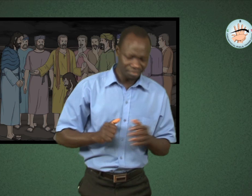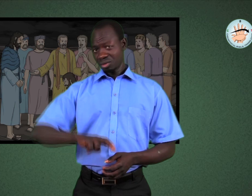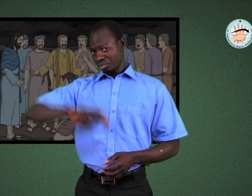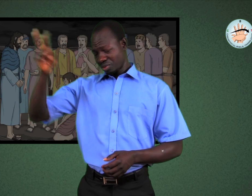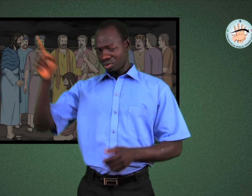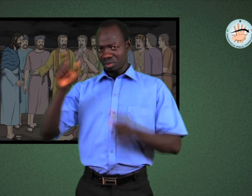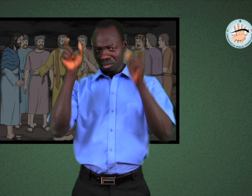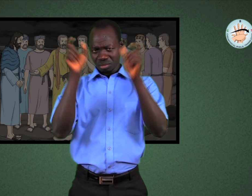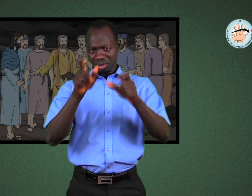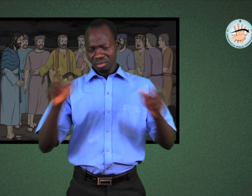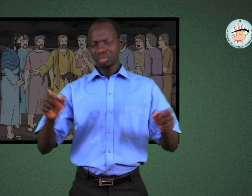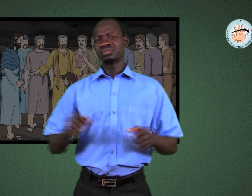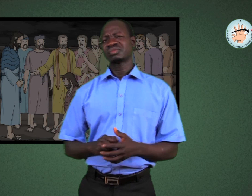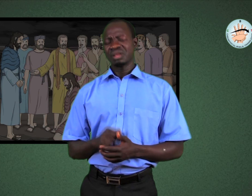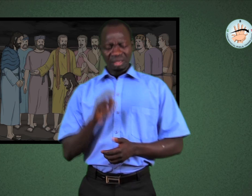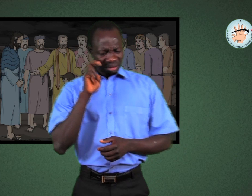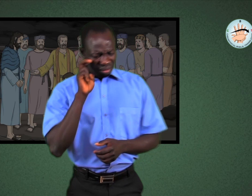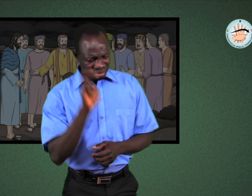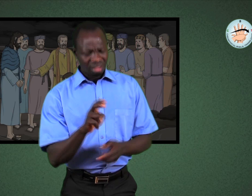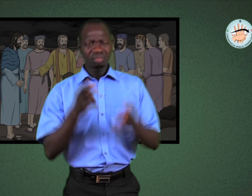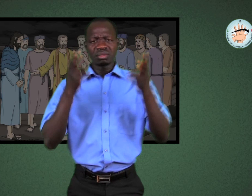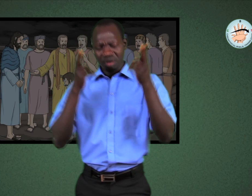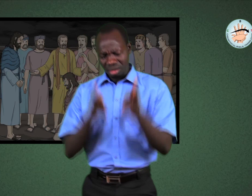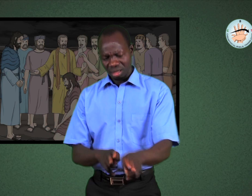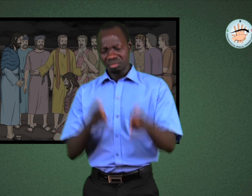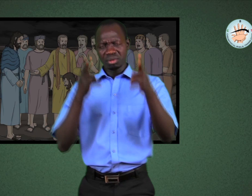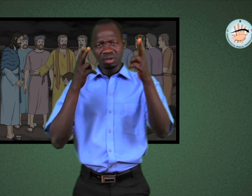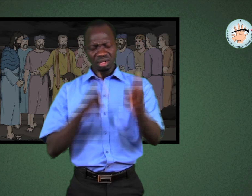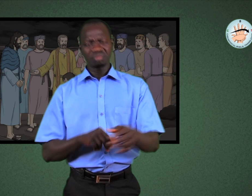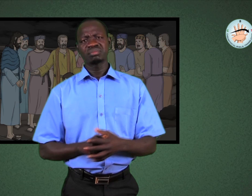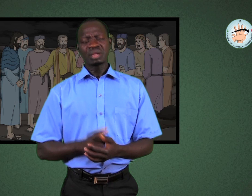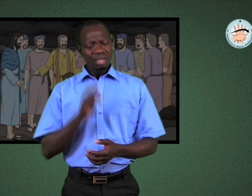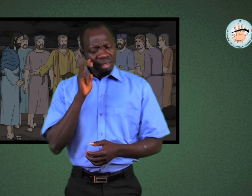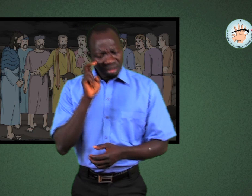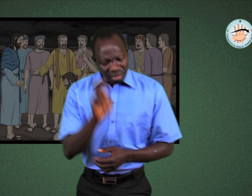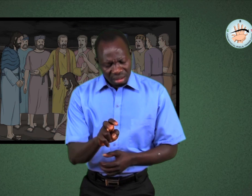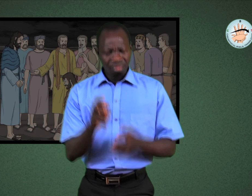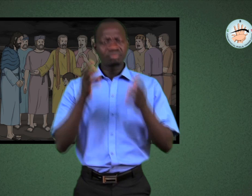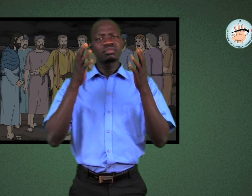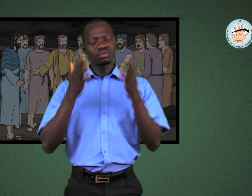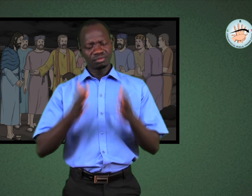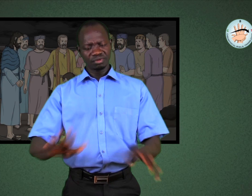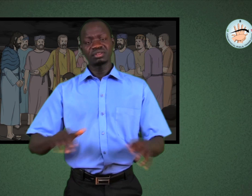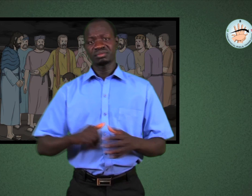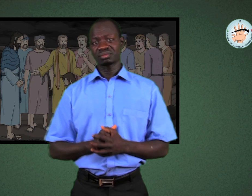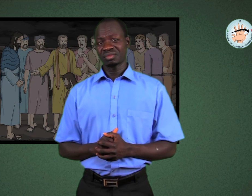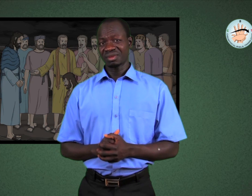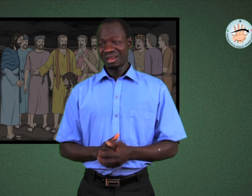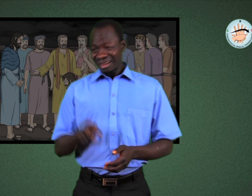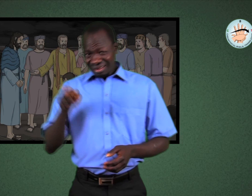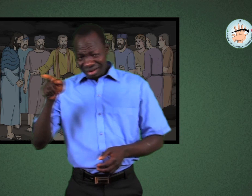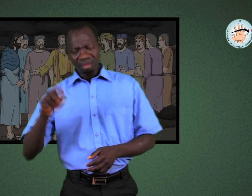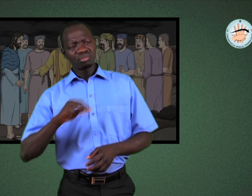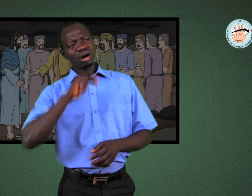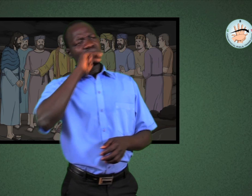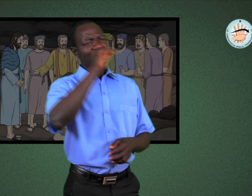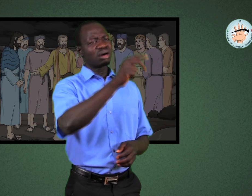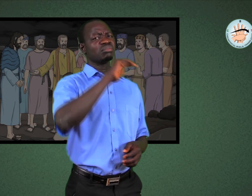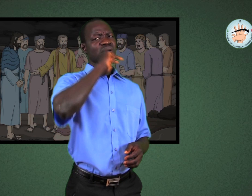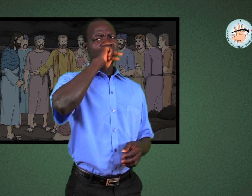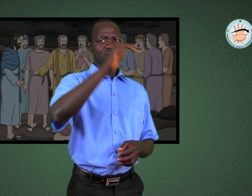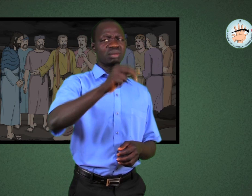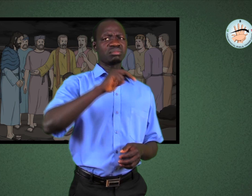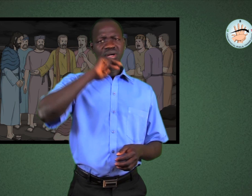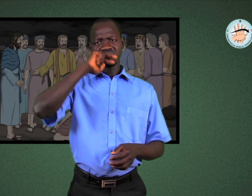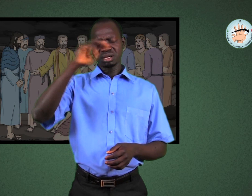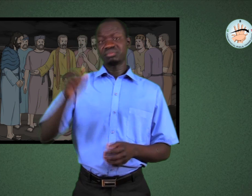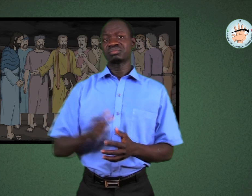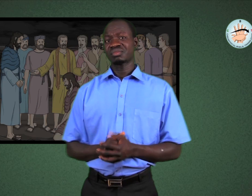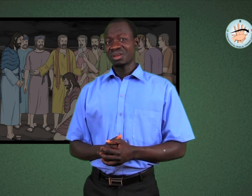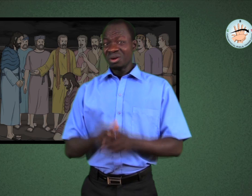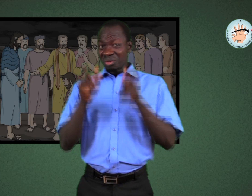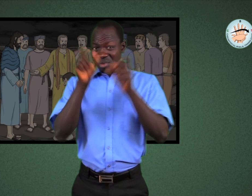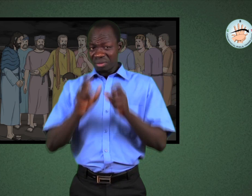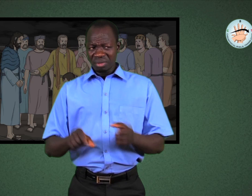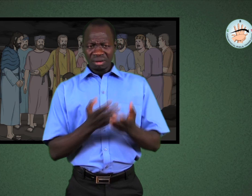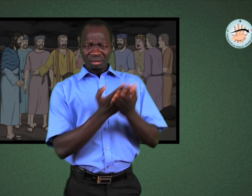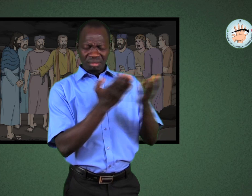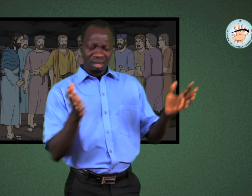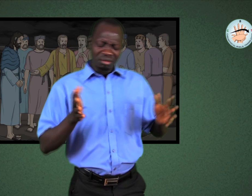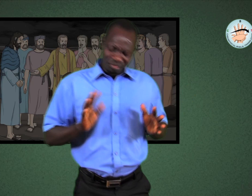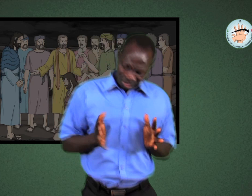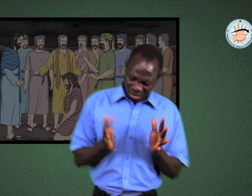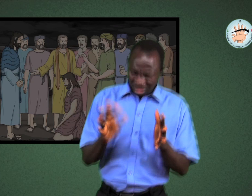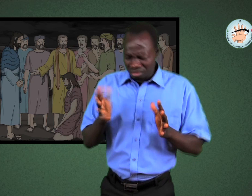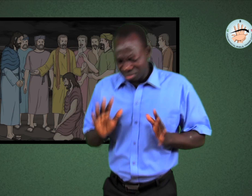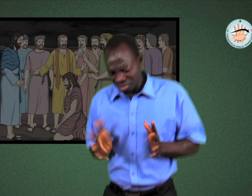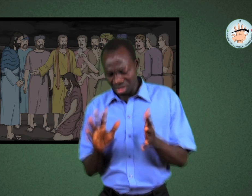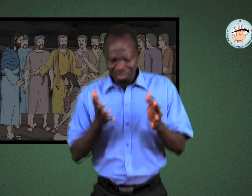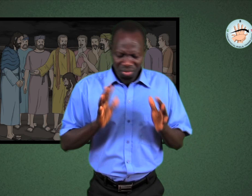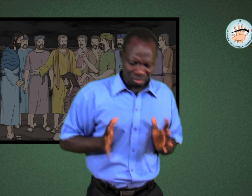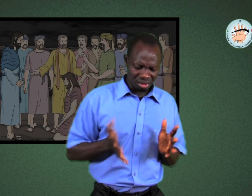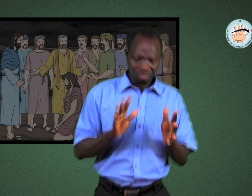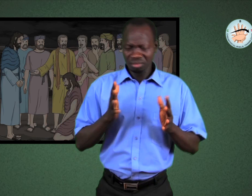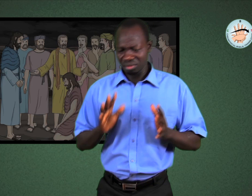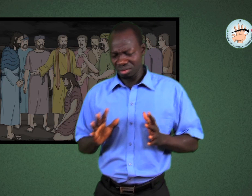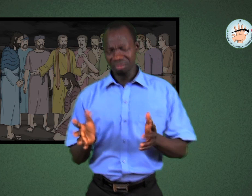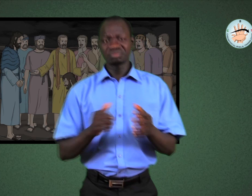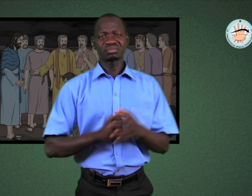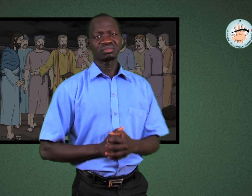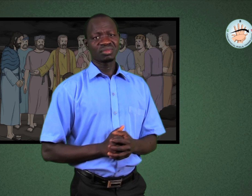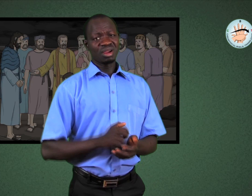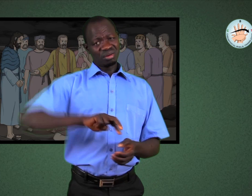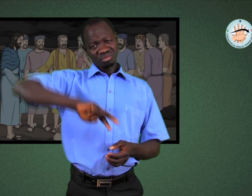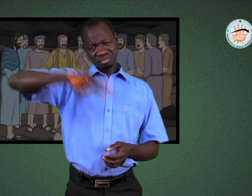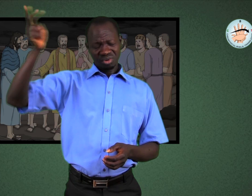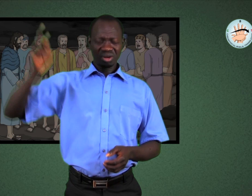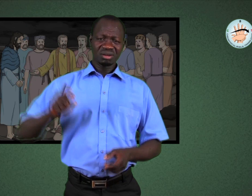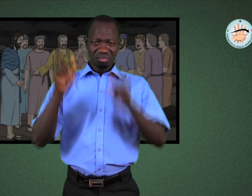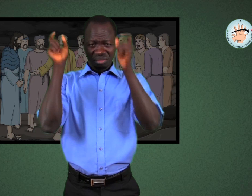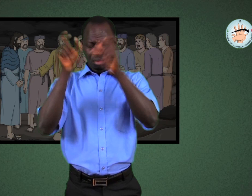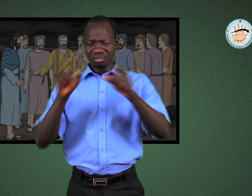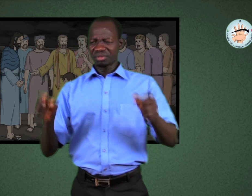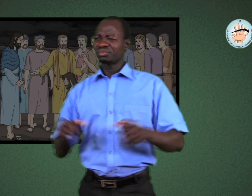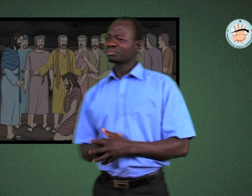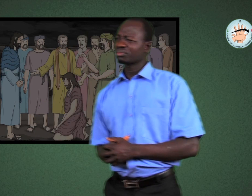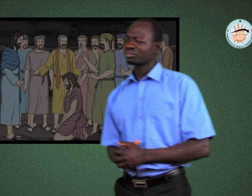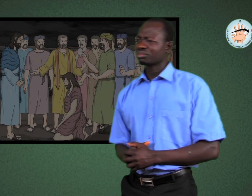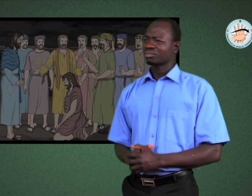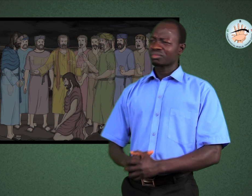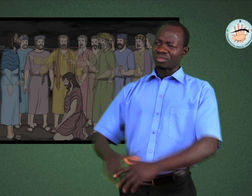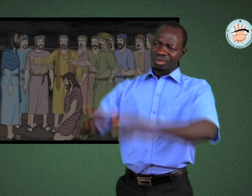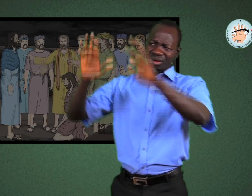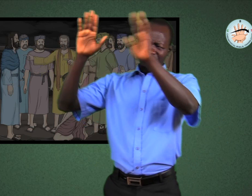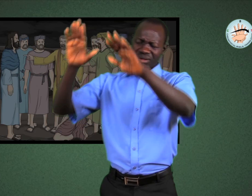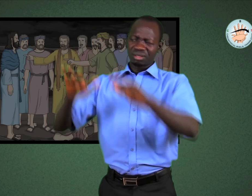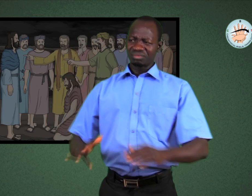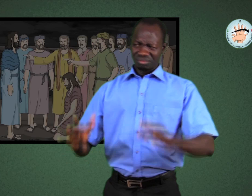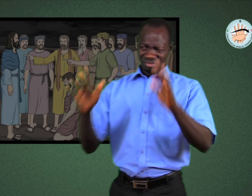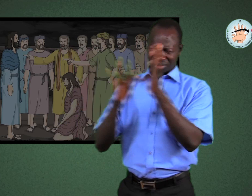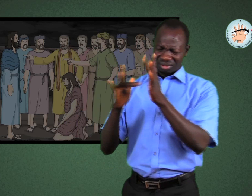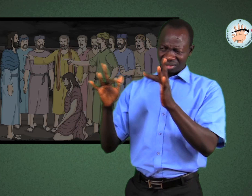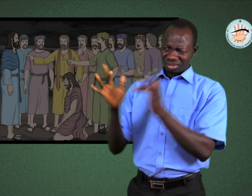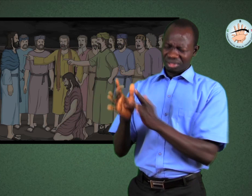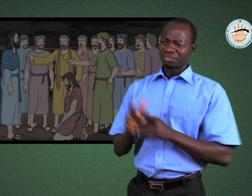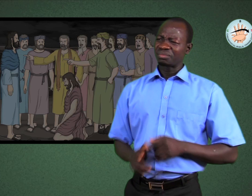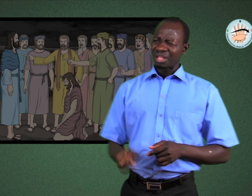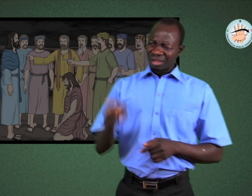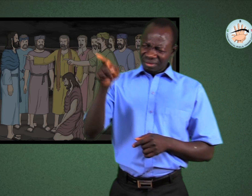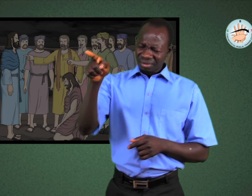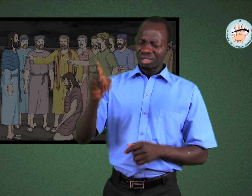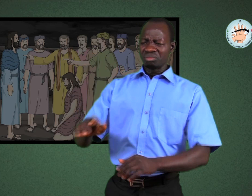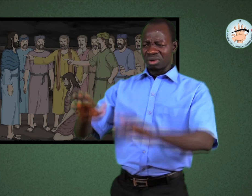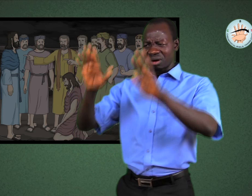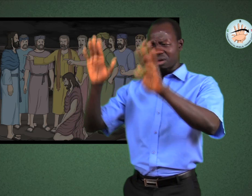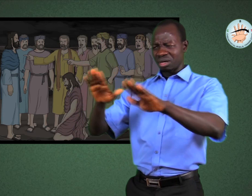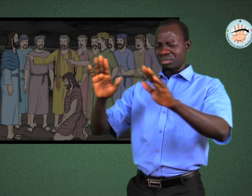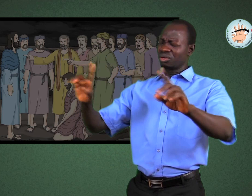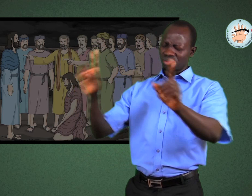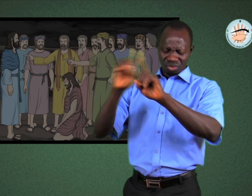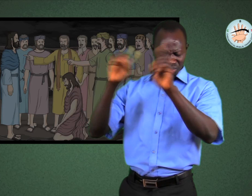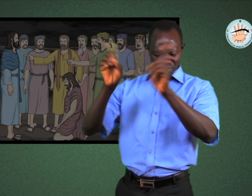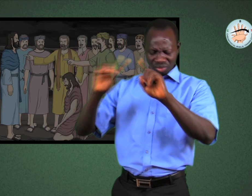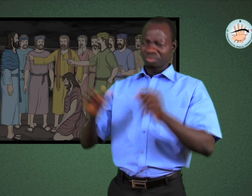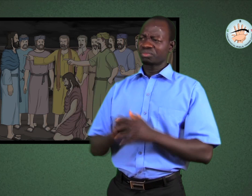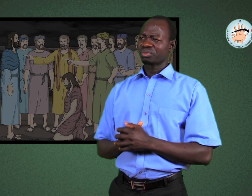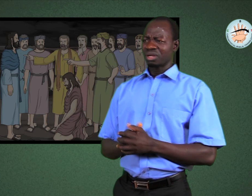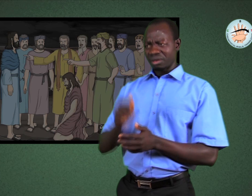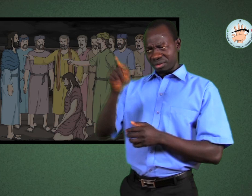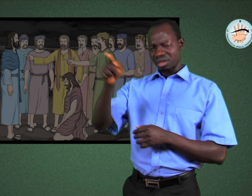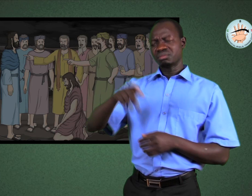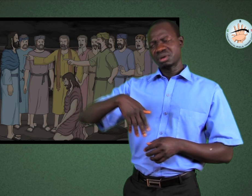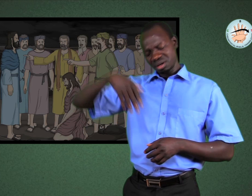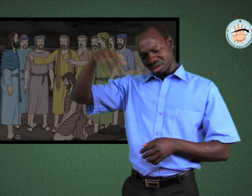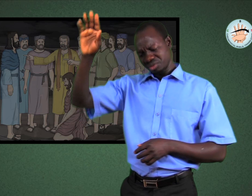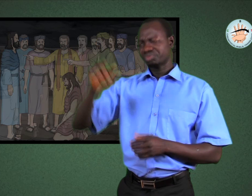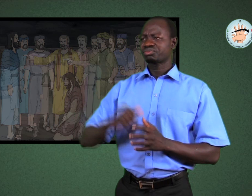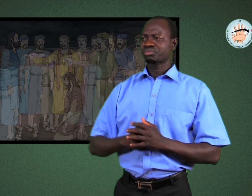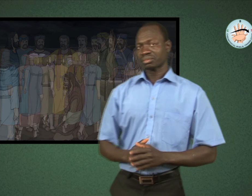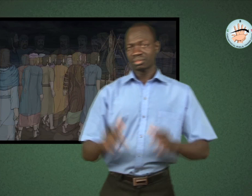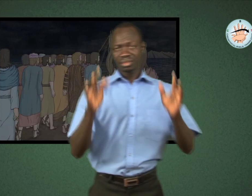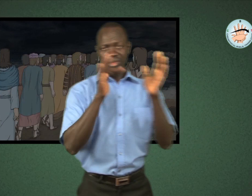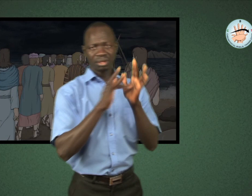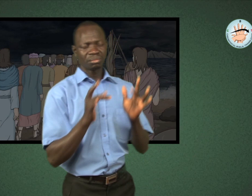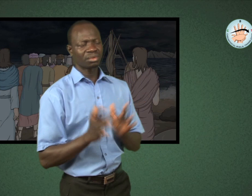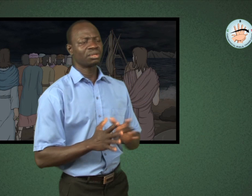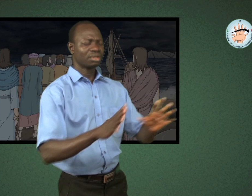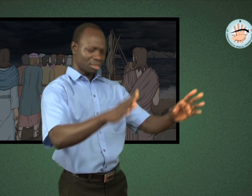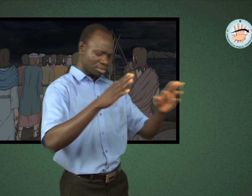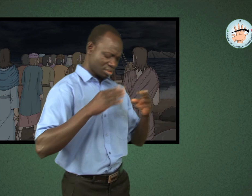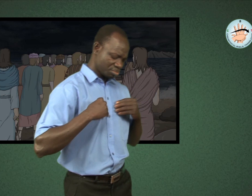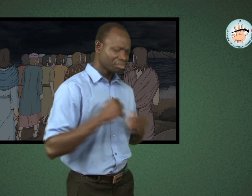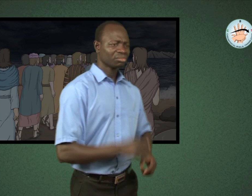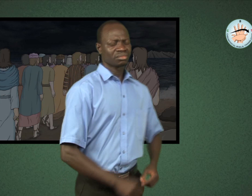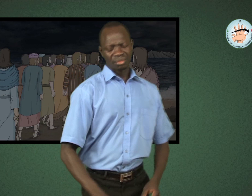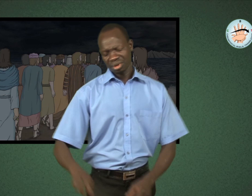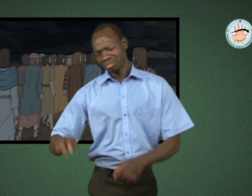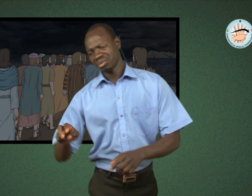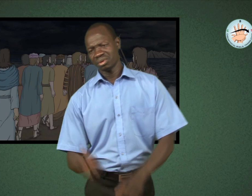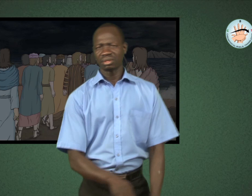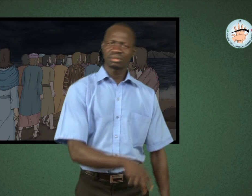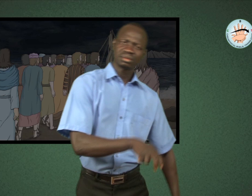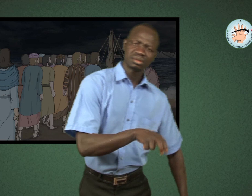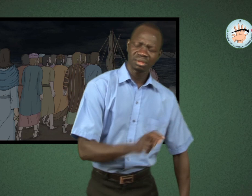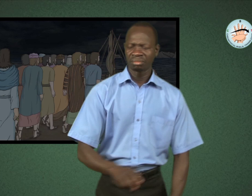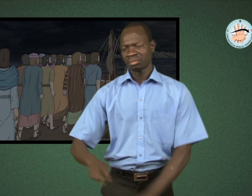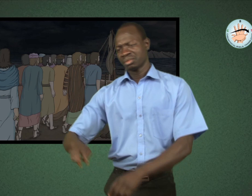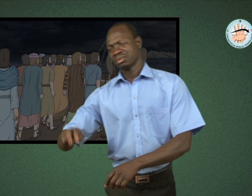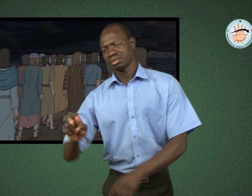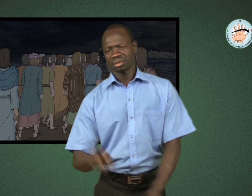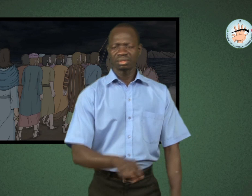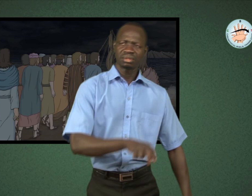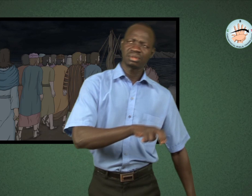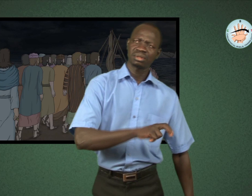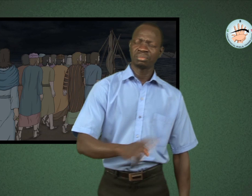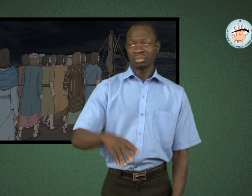and they were afraid. Those who had seen it described what had happened to the demon-possessed man and also to the pigs.